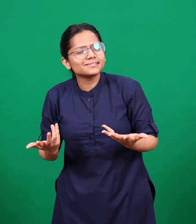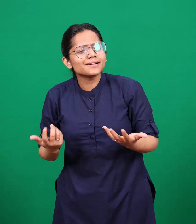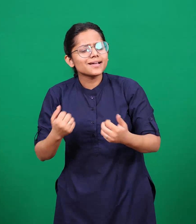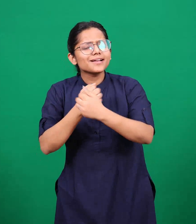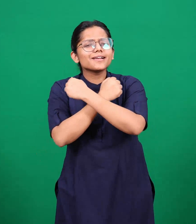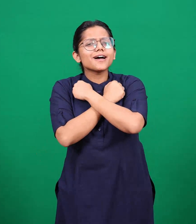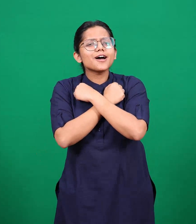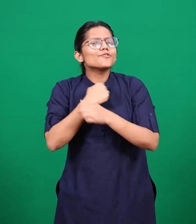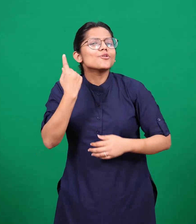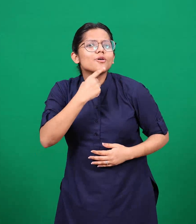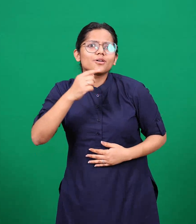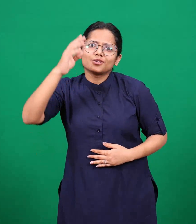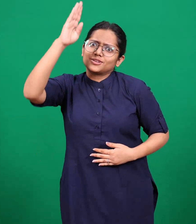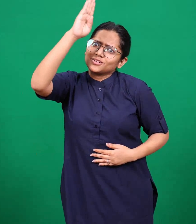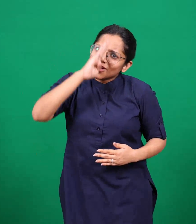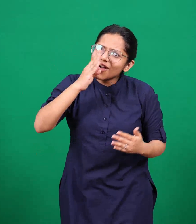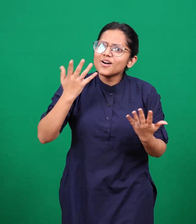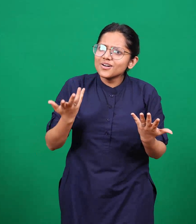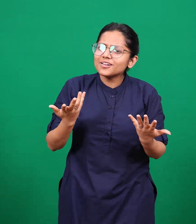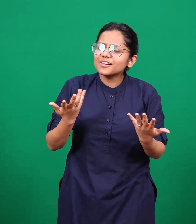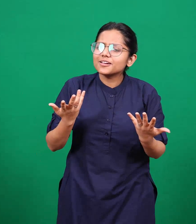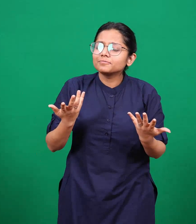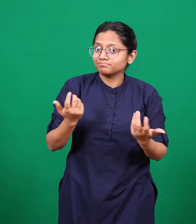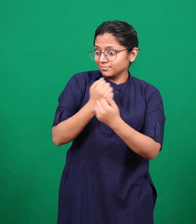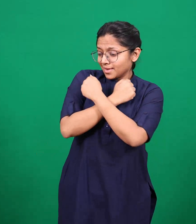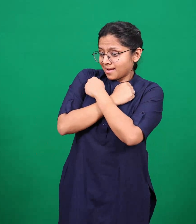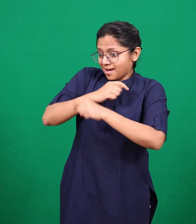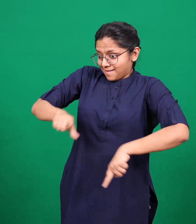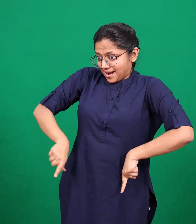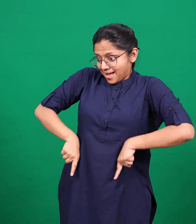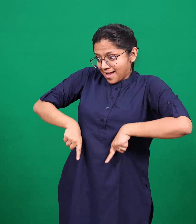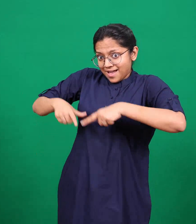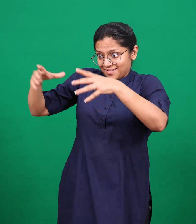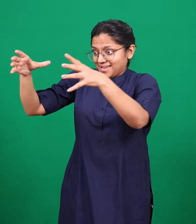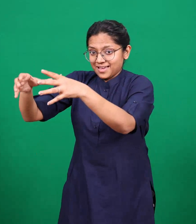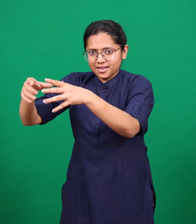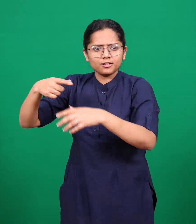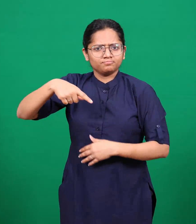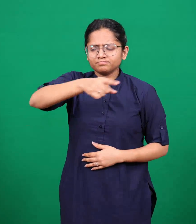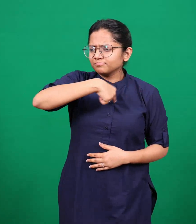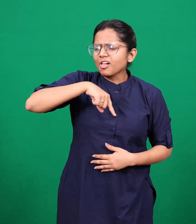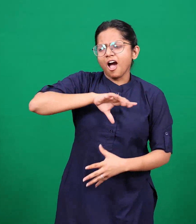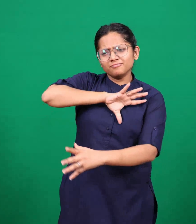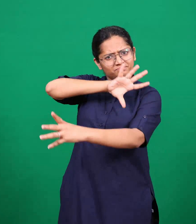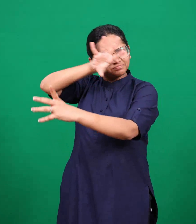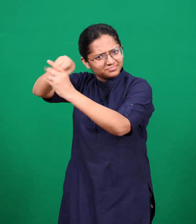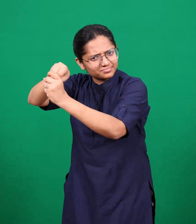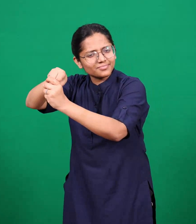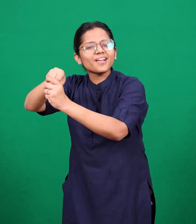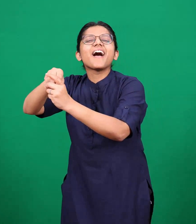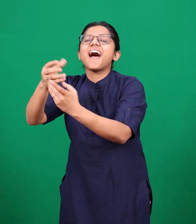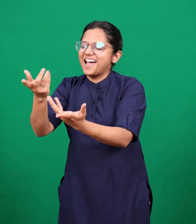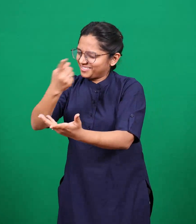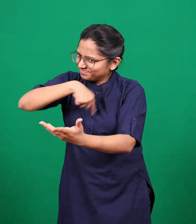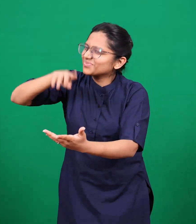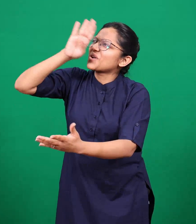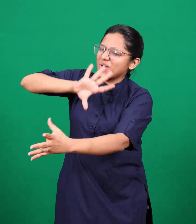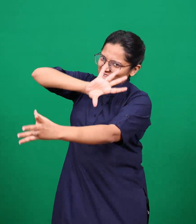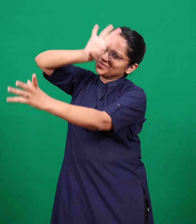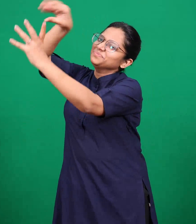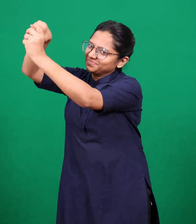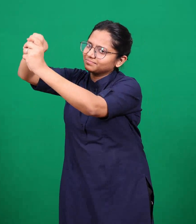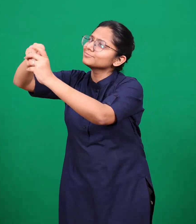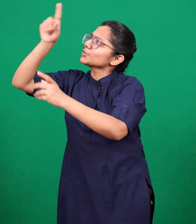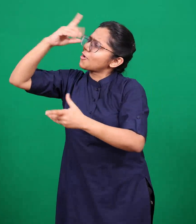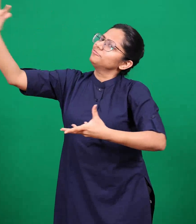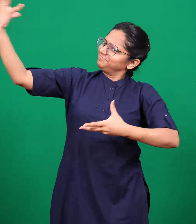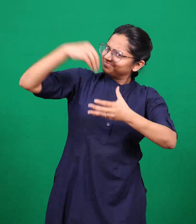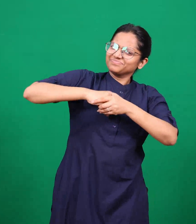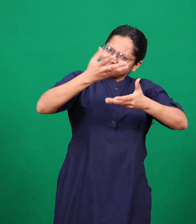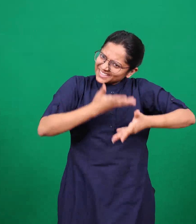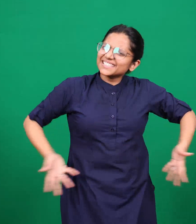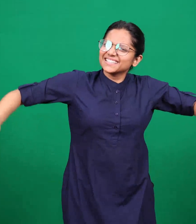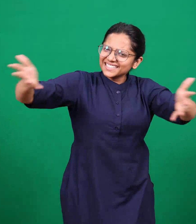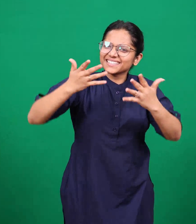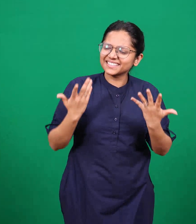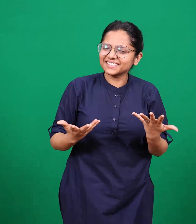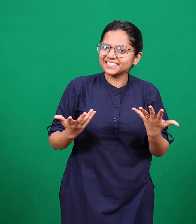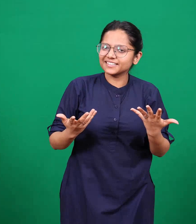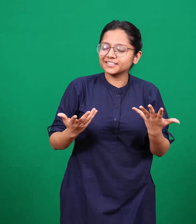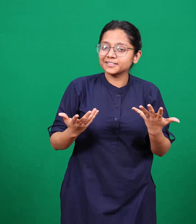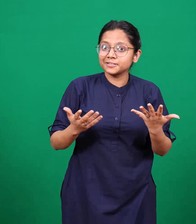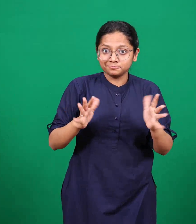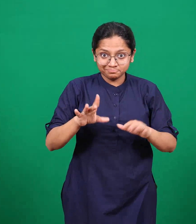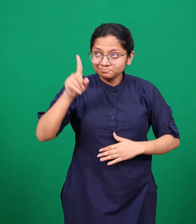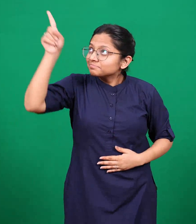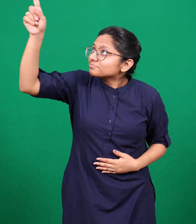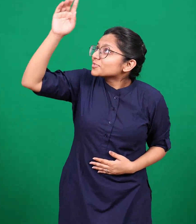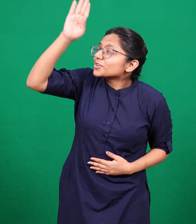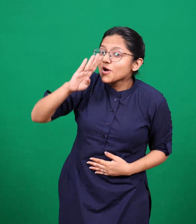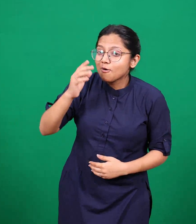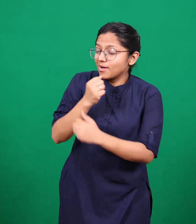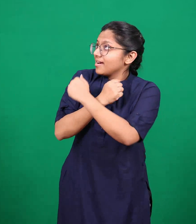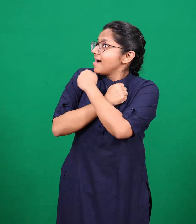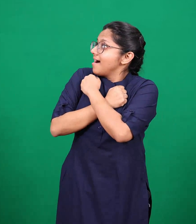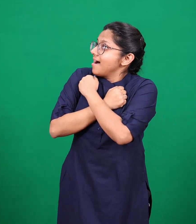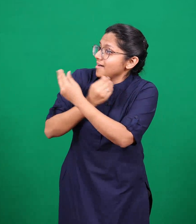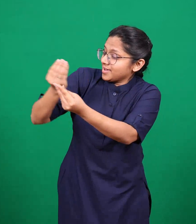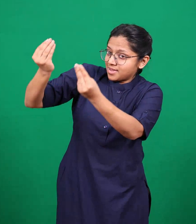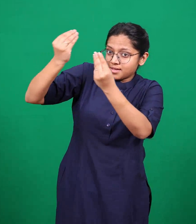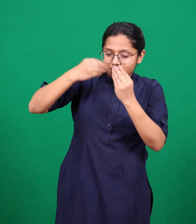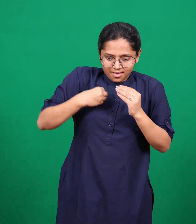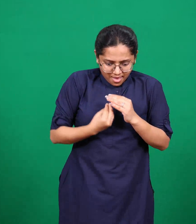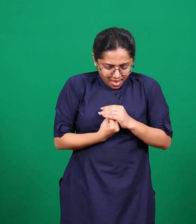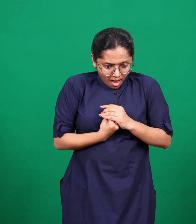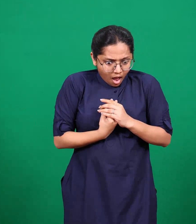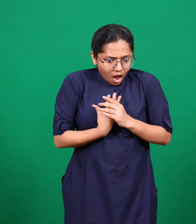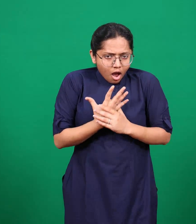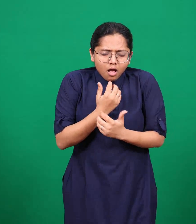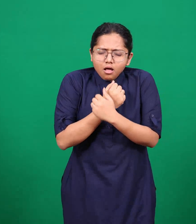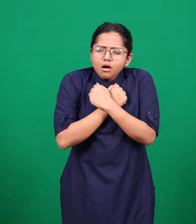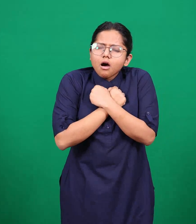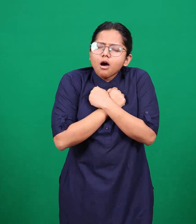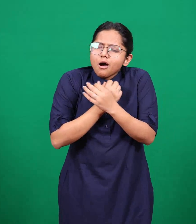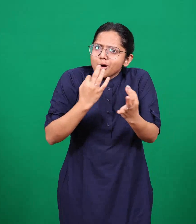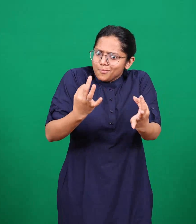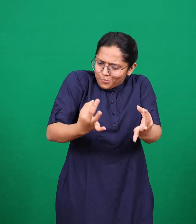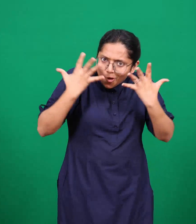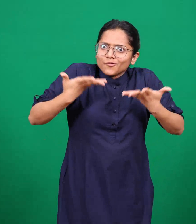whoever abides in love abides in God, and God in him.